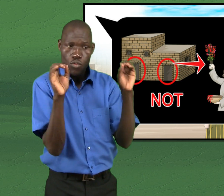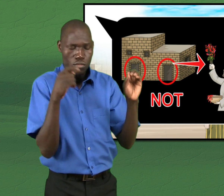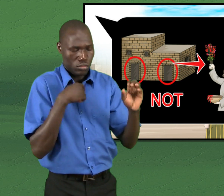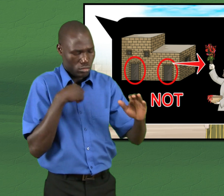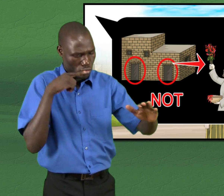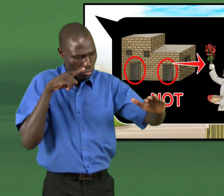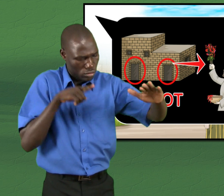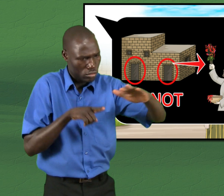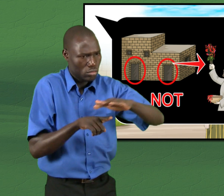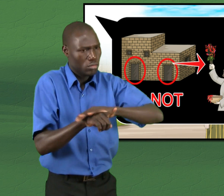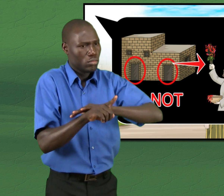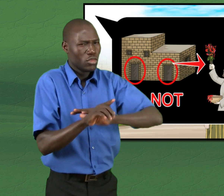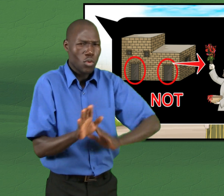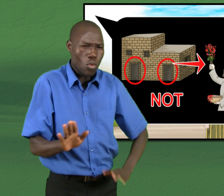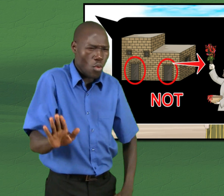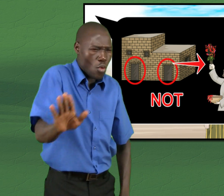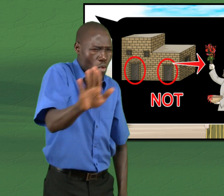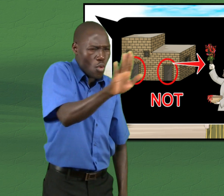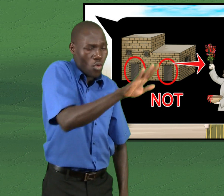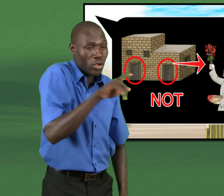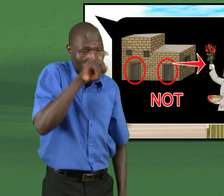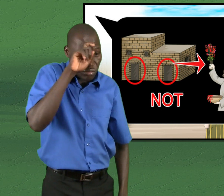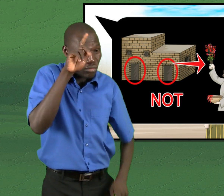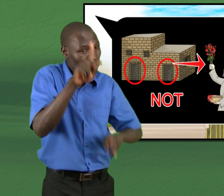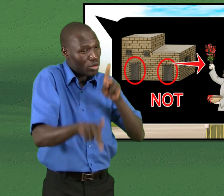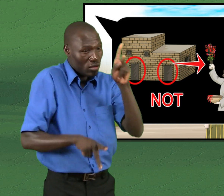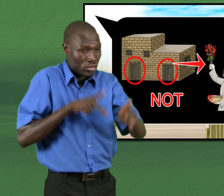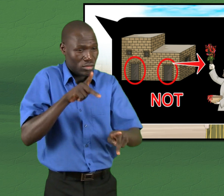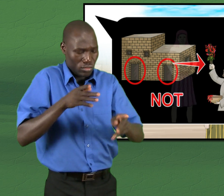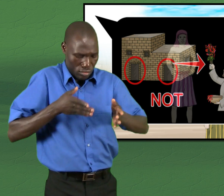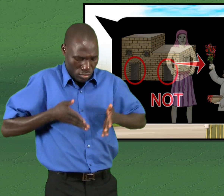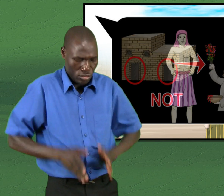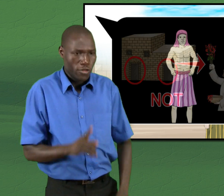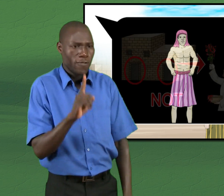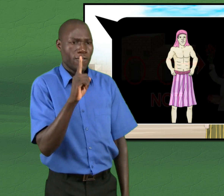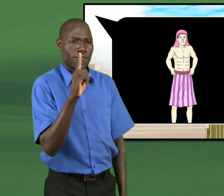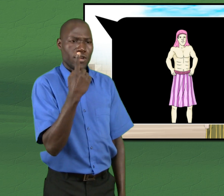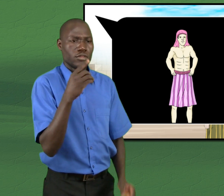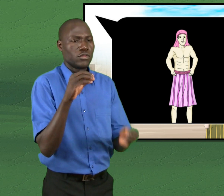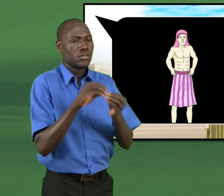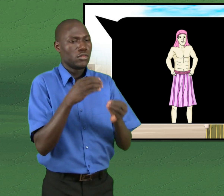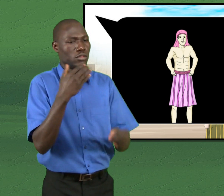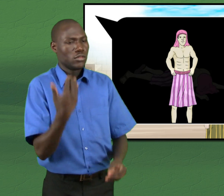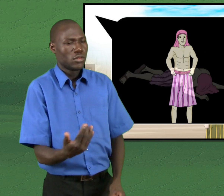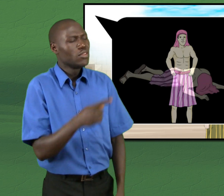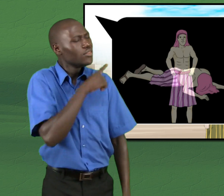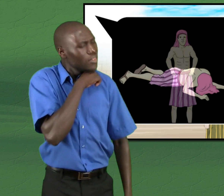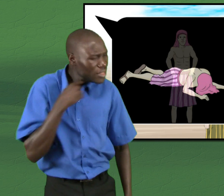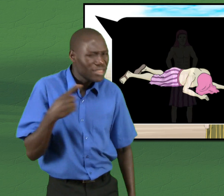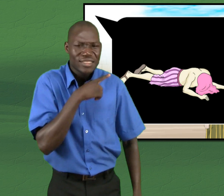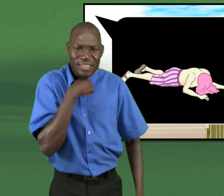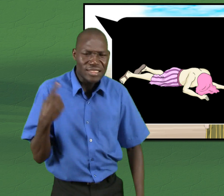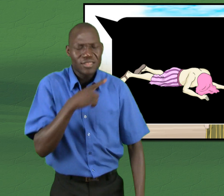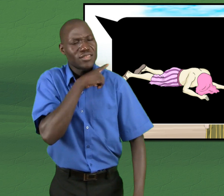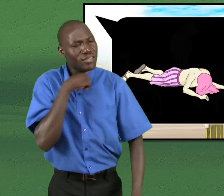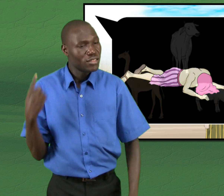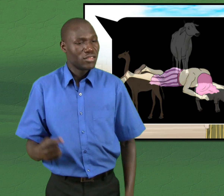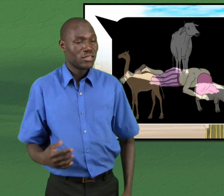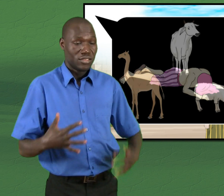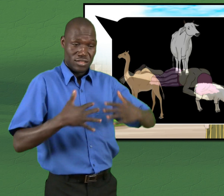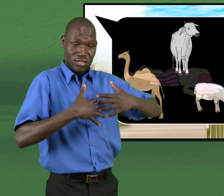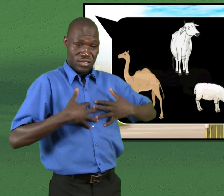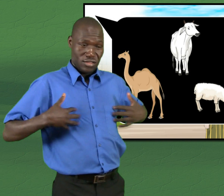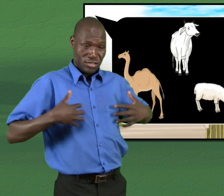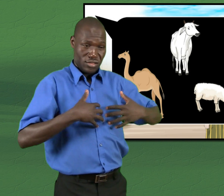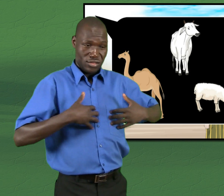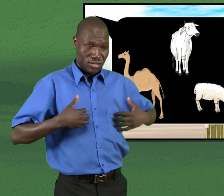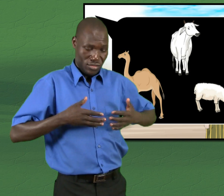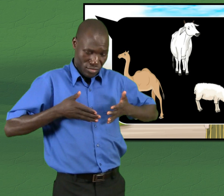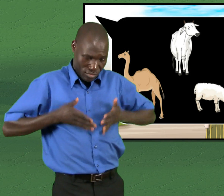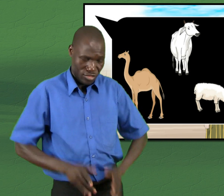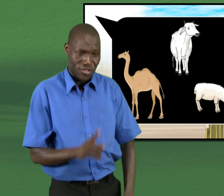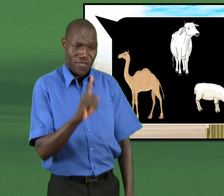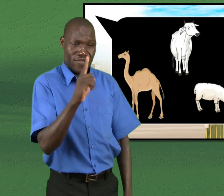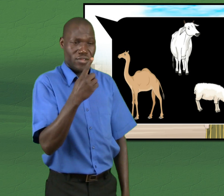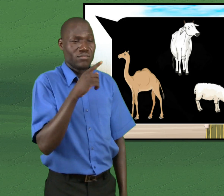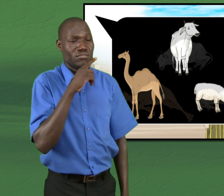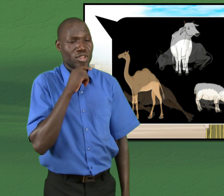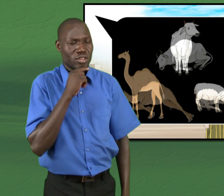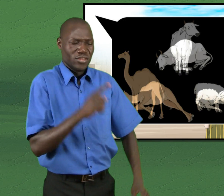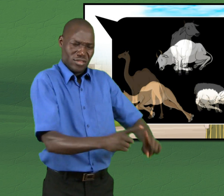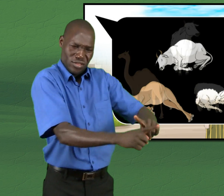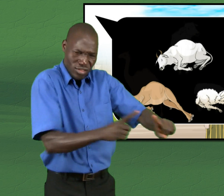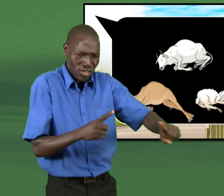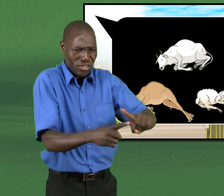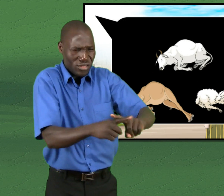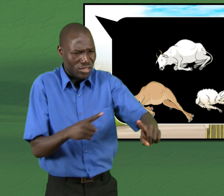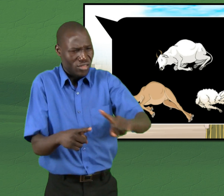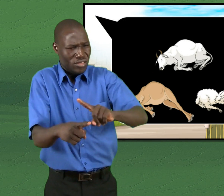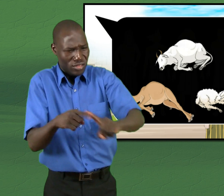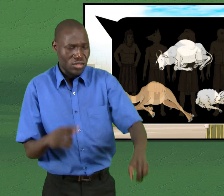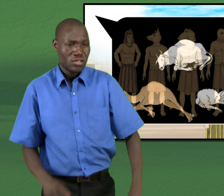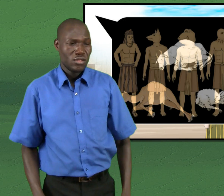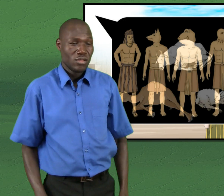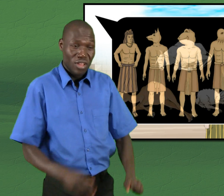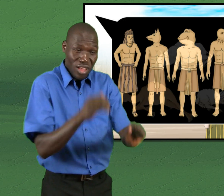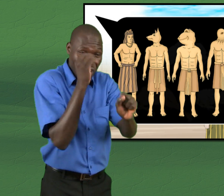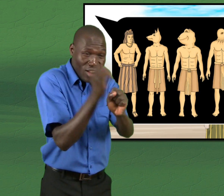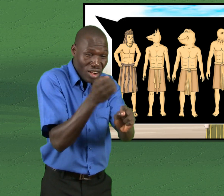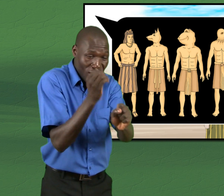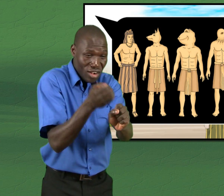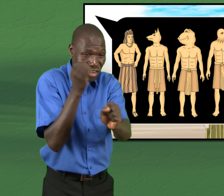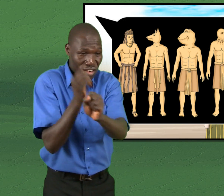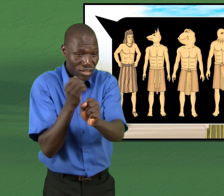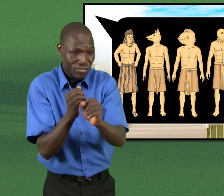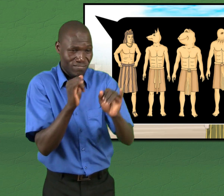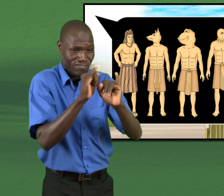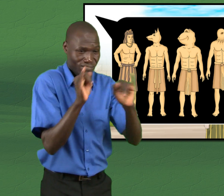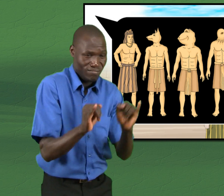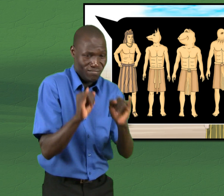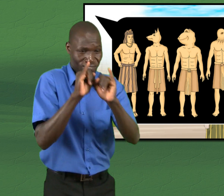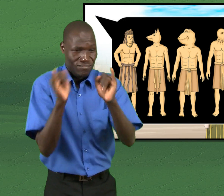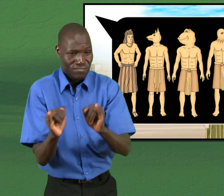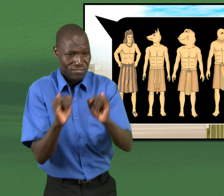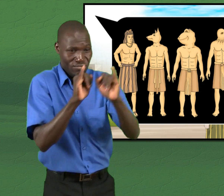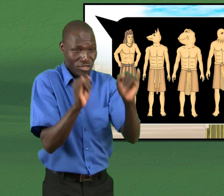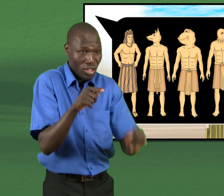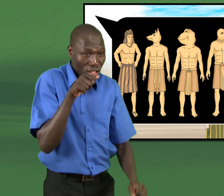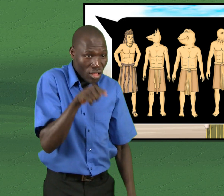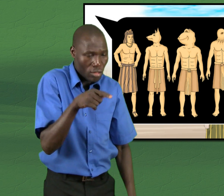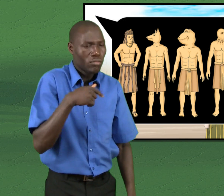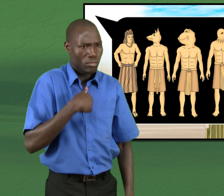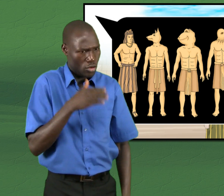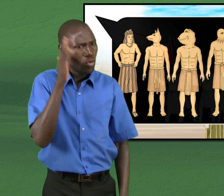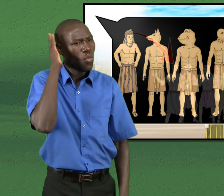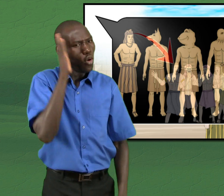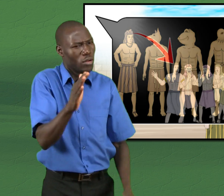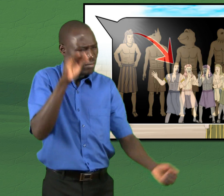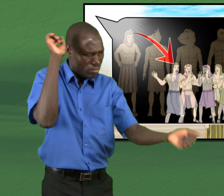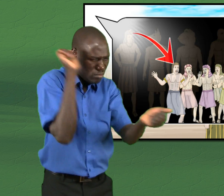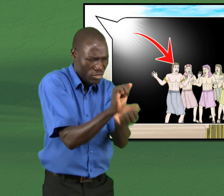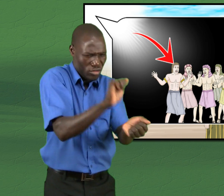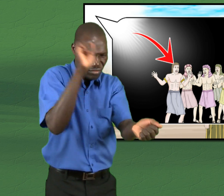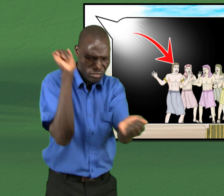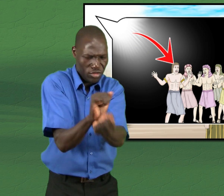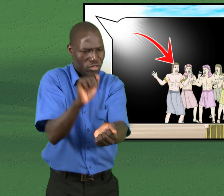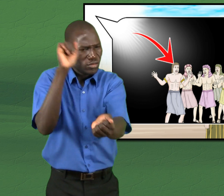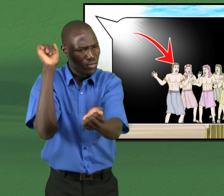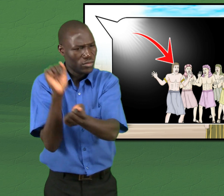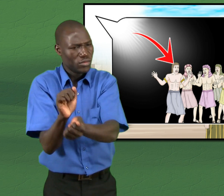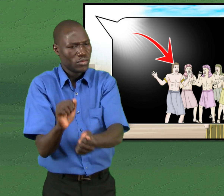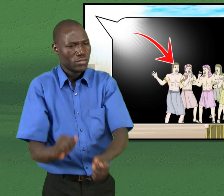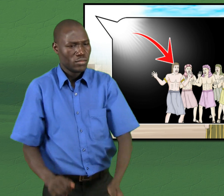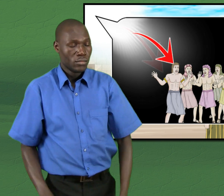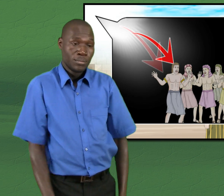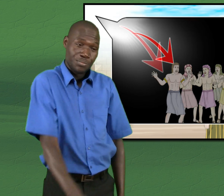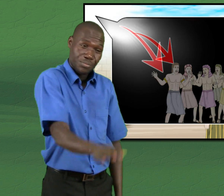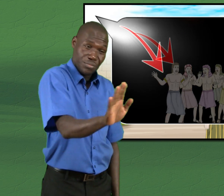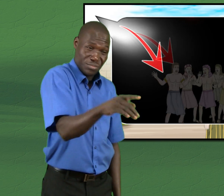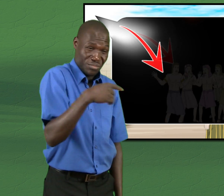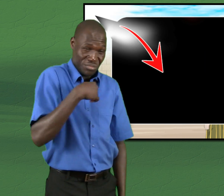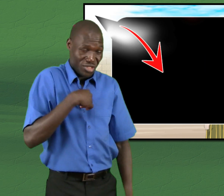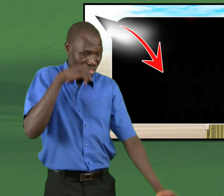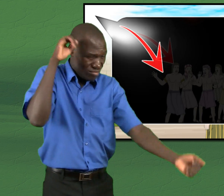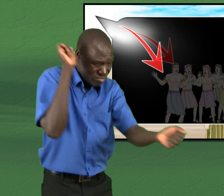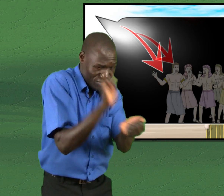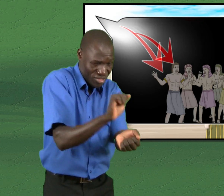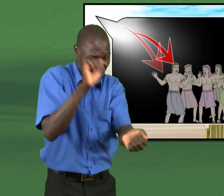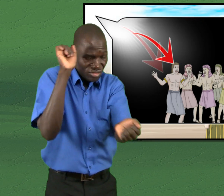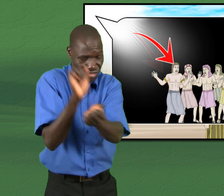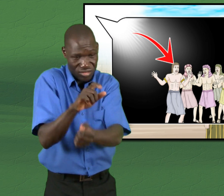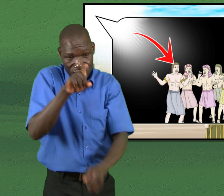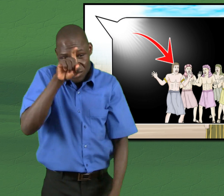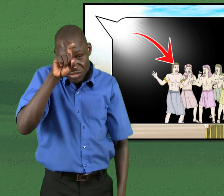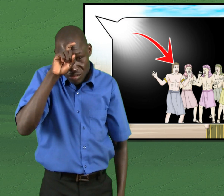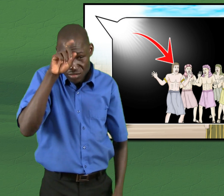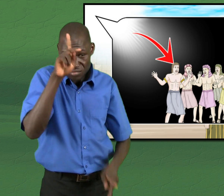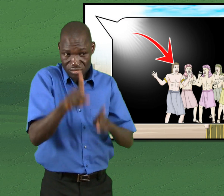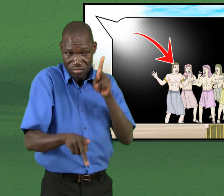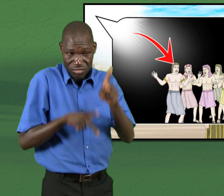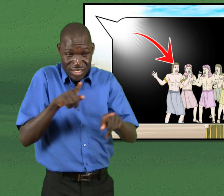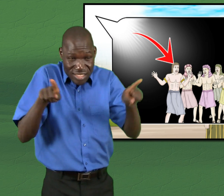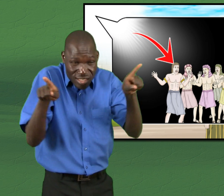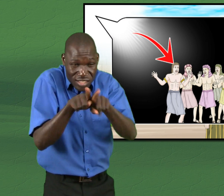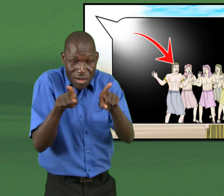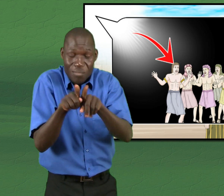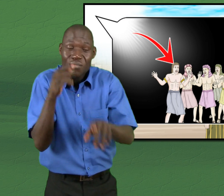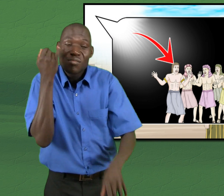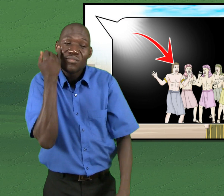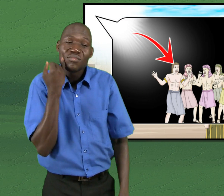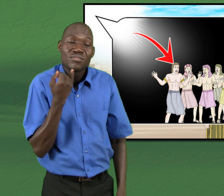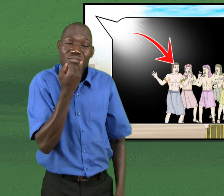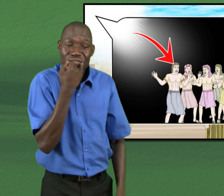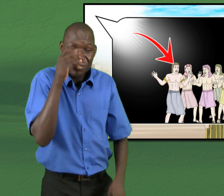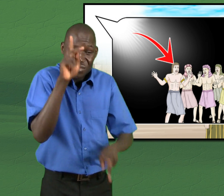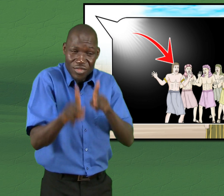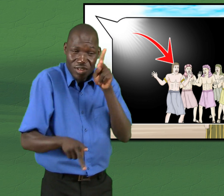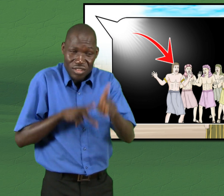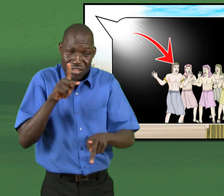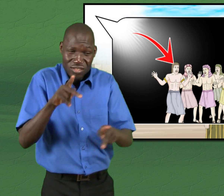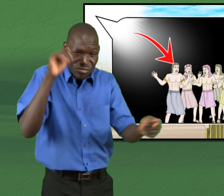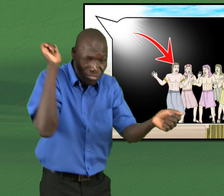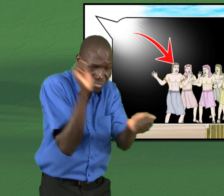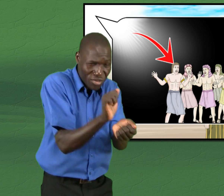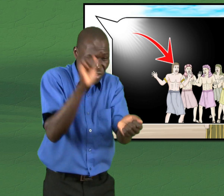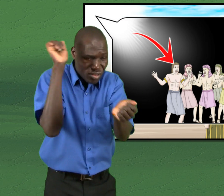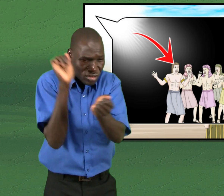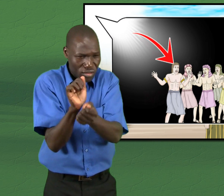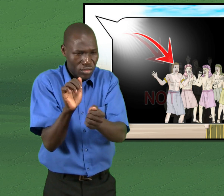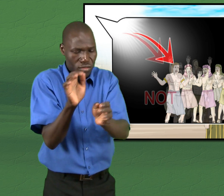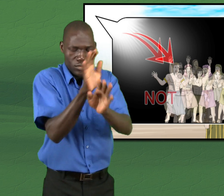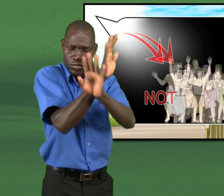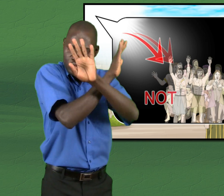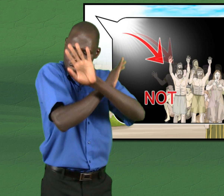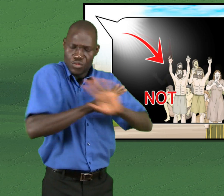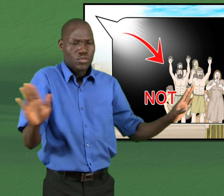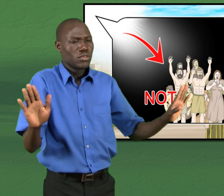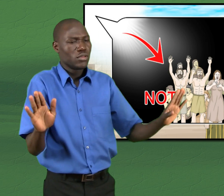I am the LORD. The blood on the houses where you are staying will distinguish them; when I see the blood, I will pass over you.